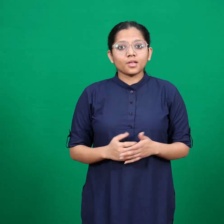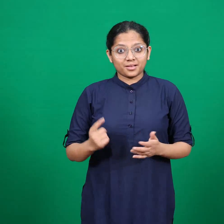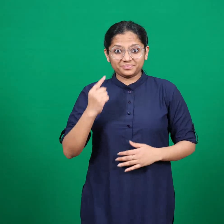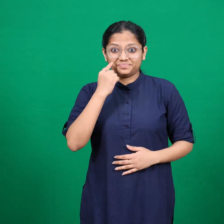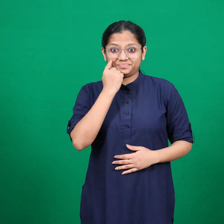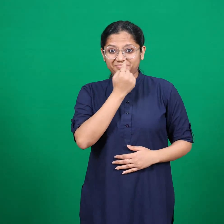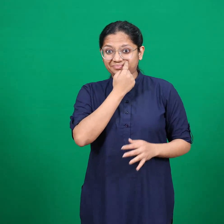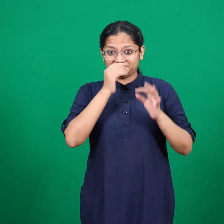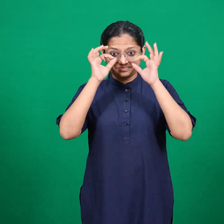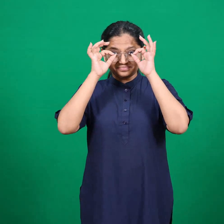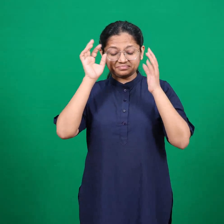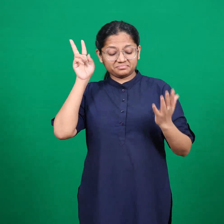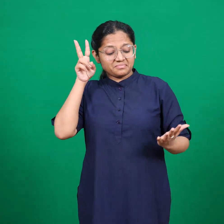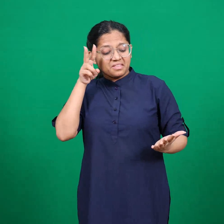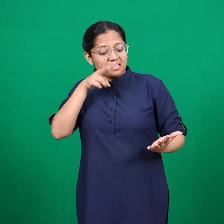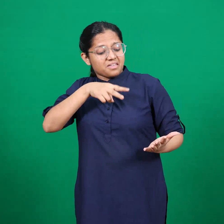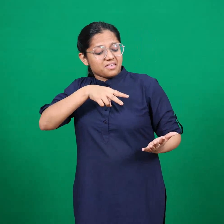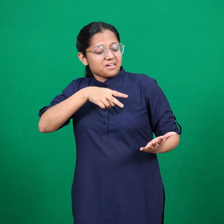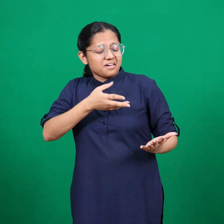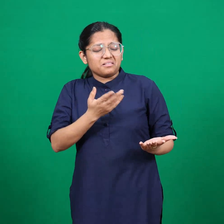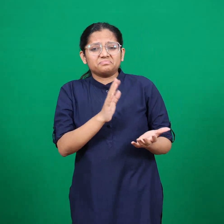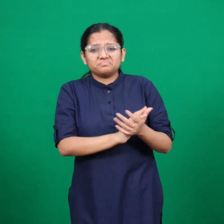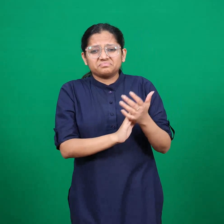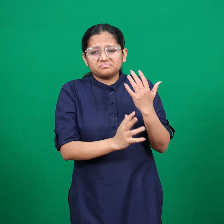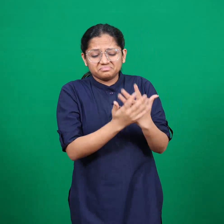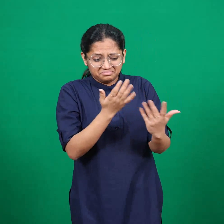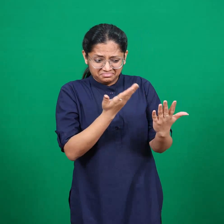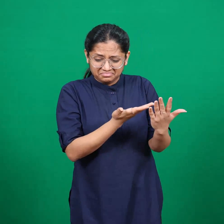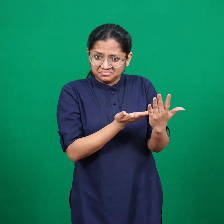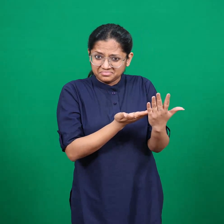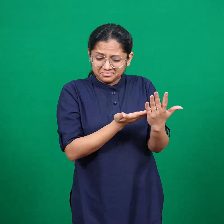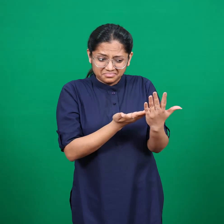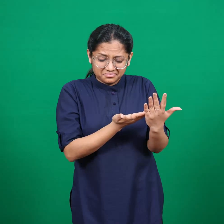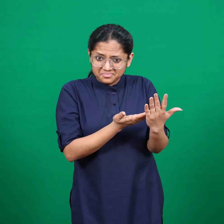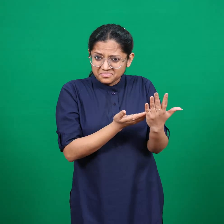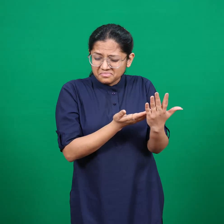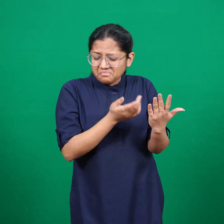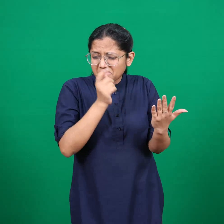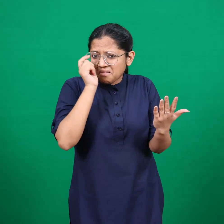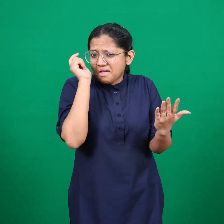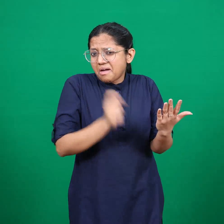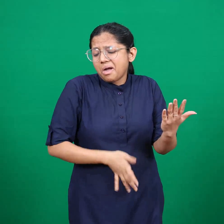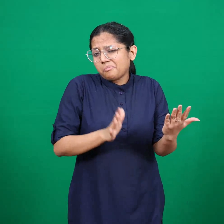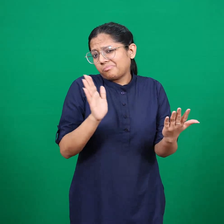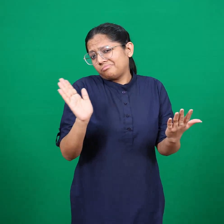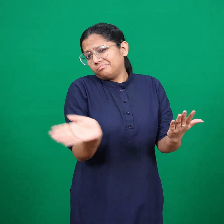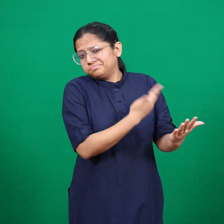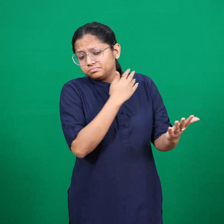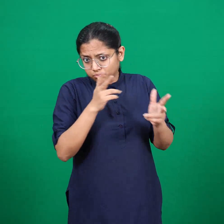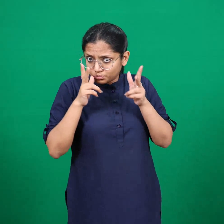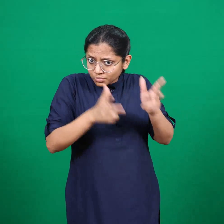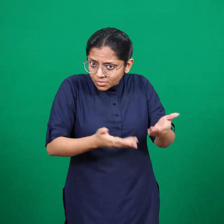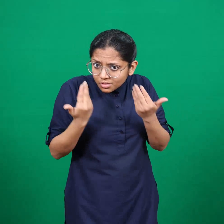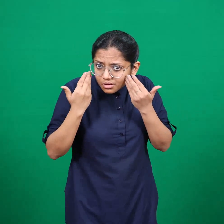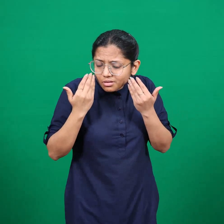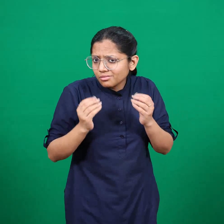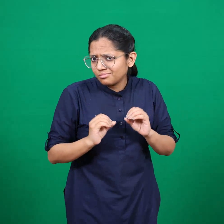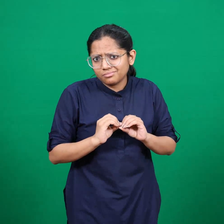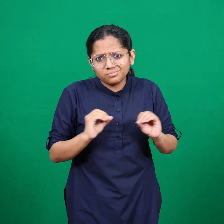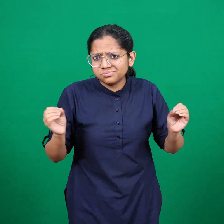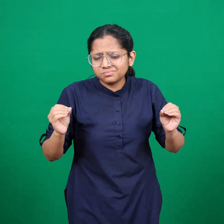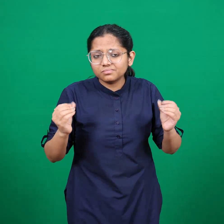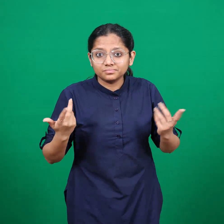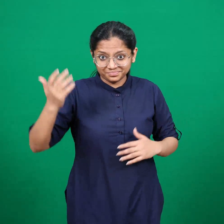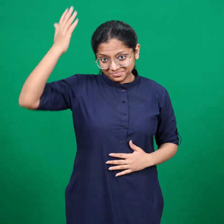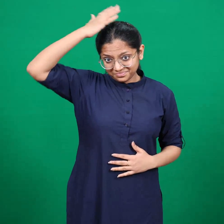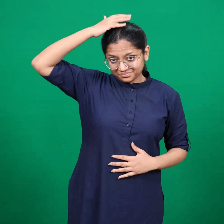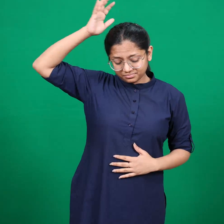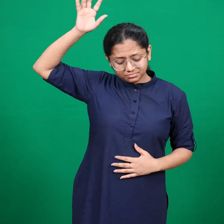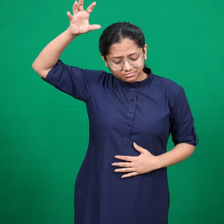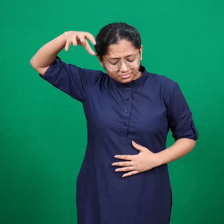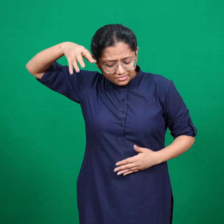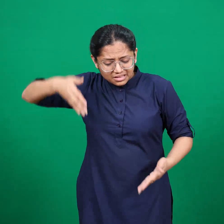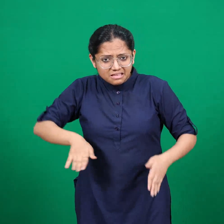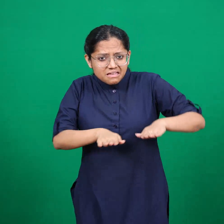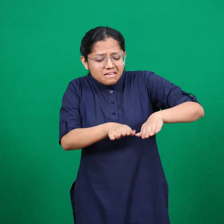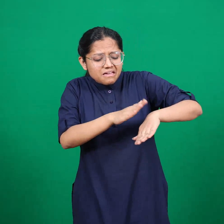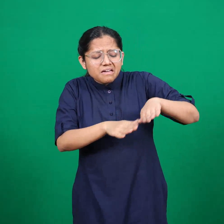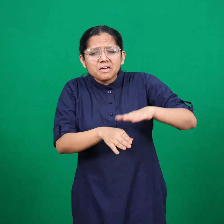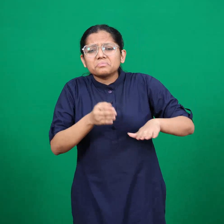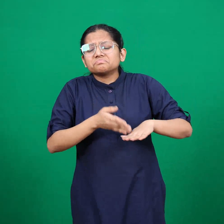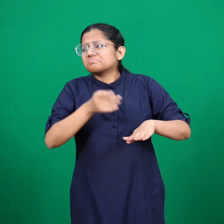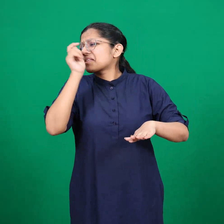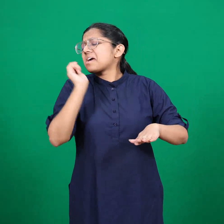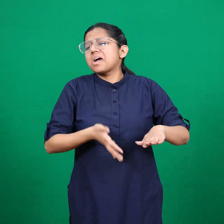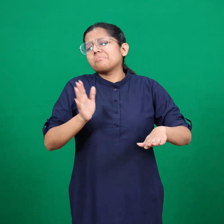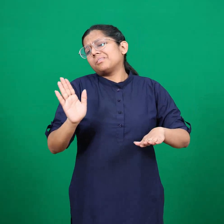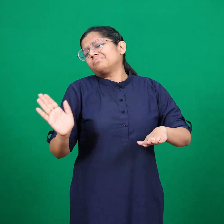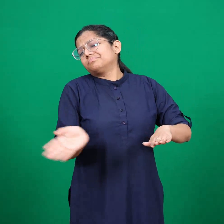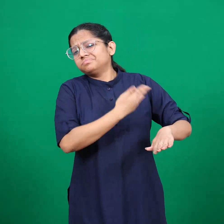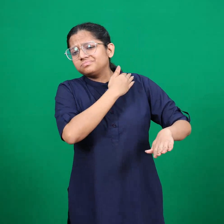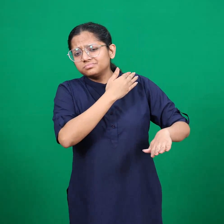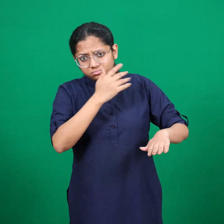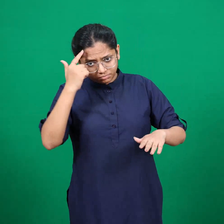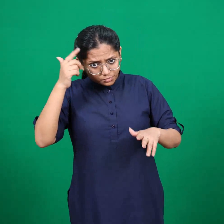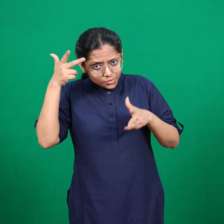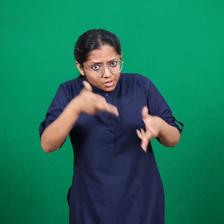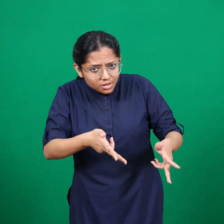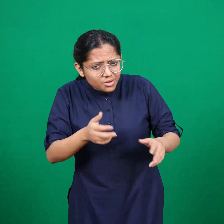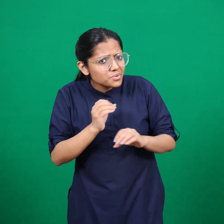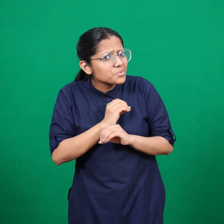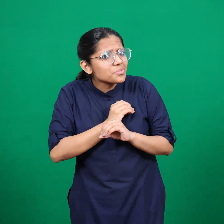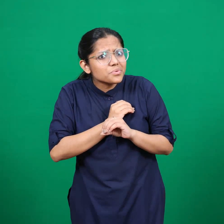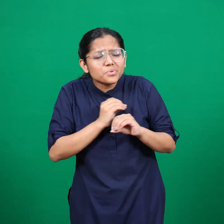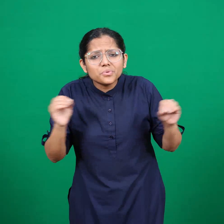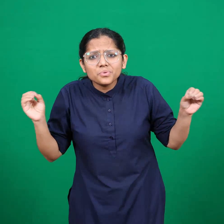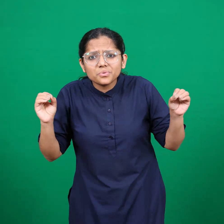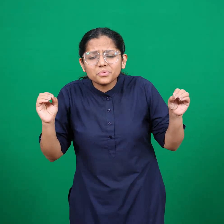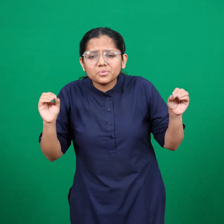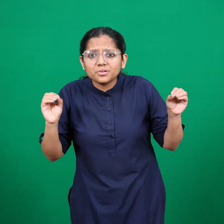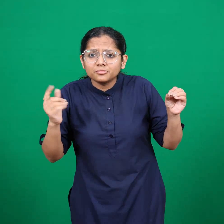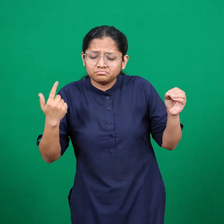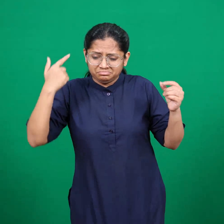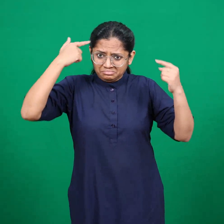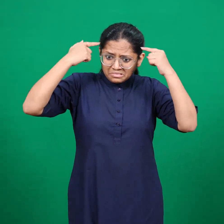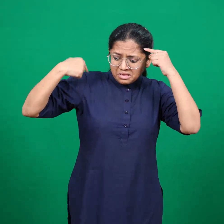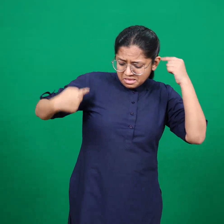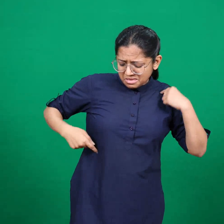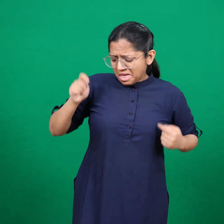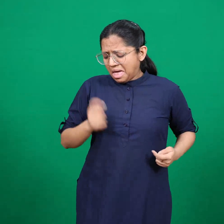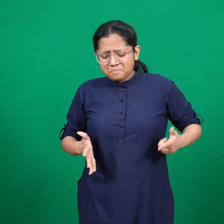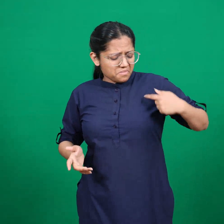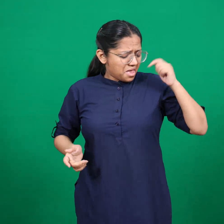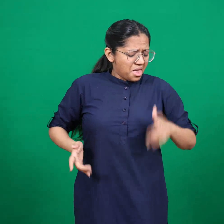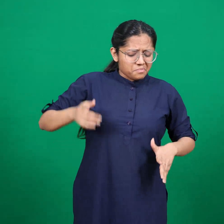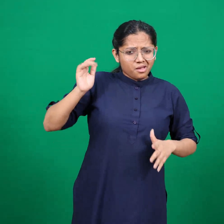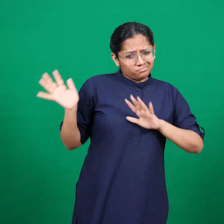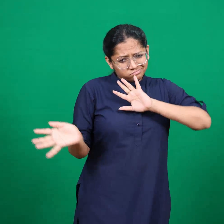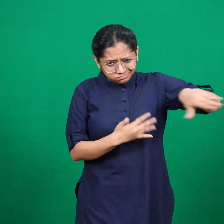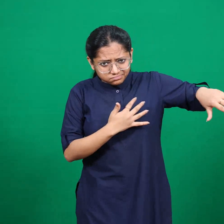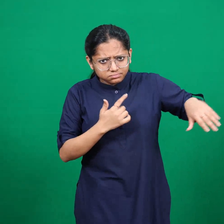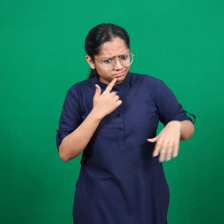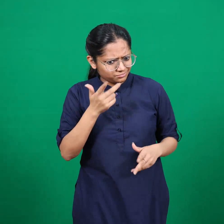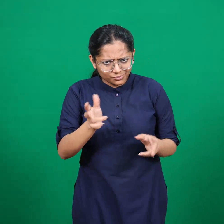The eye cannot say to the hand, "I do not need you." Nor can the head say to the feet, "I do not need you."